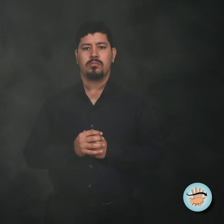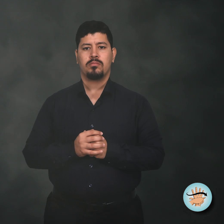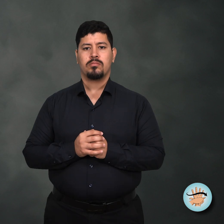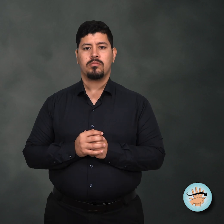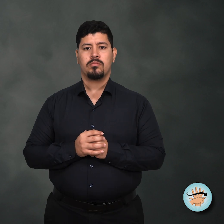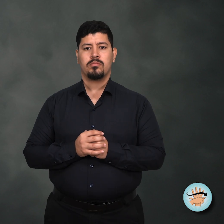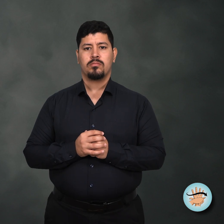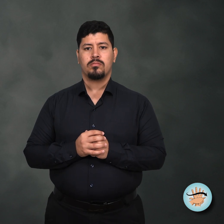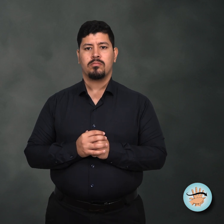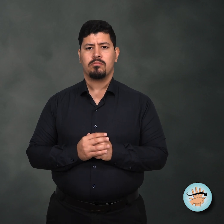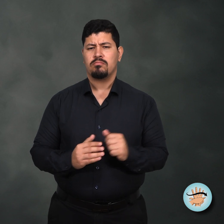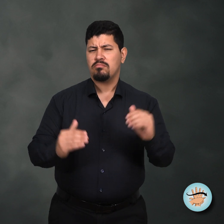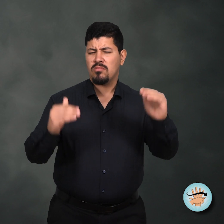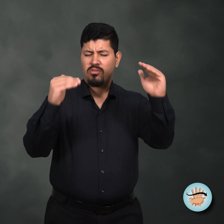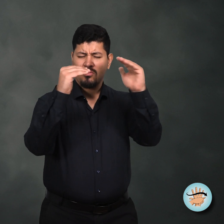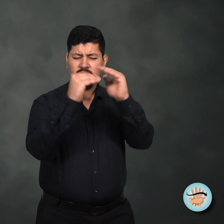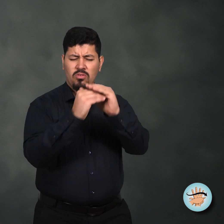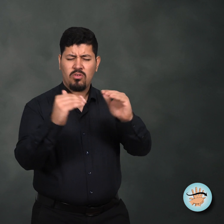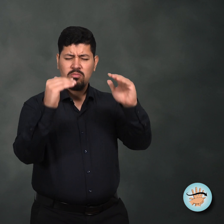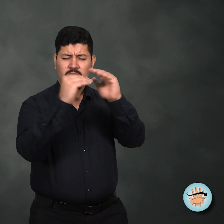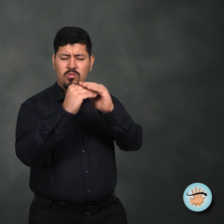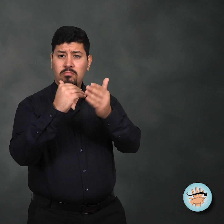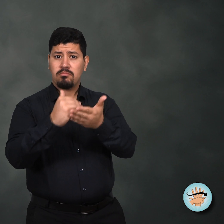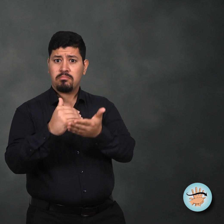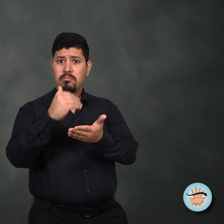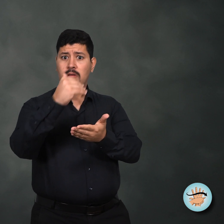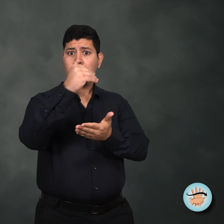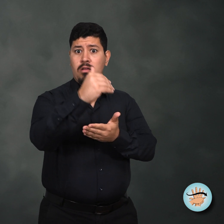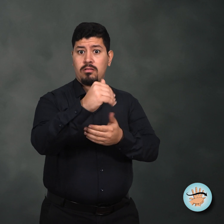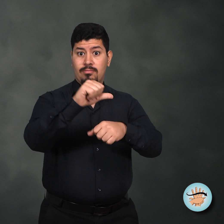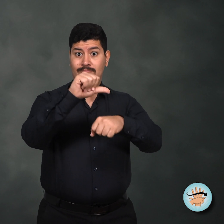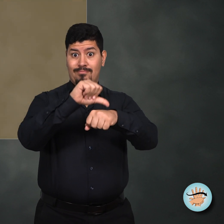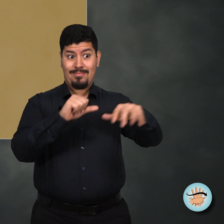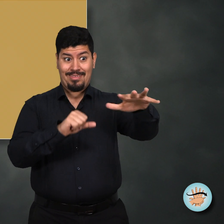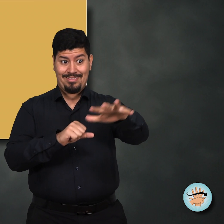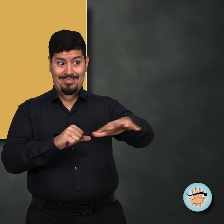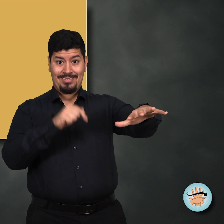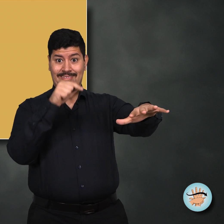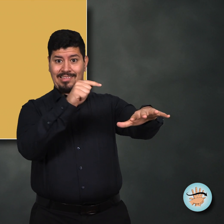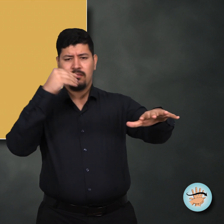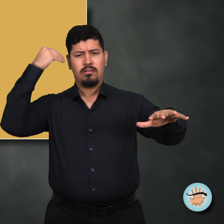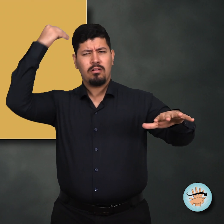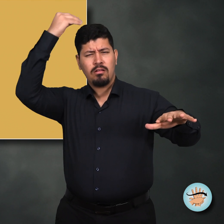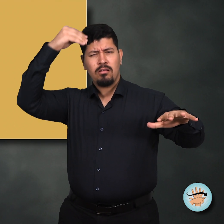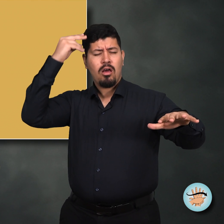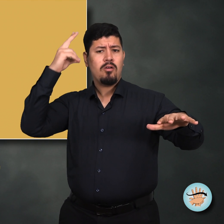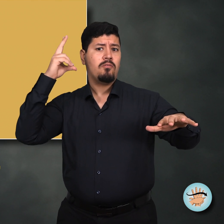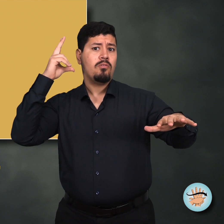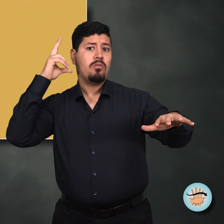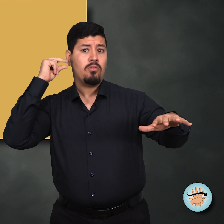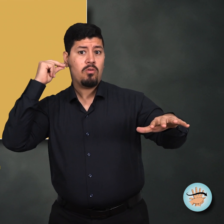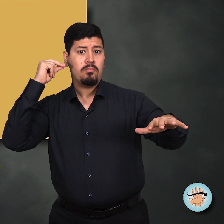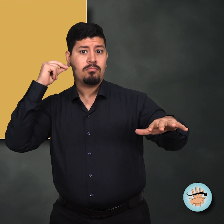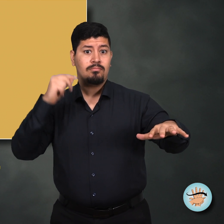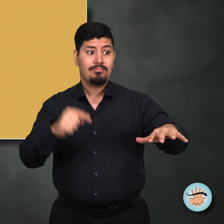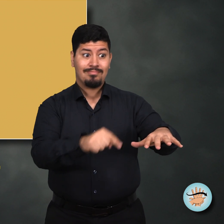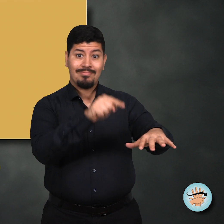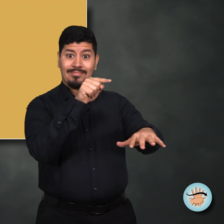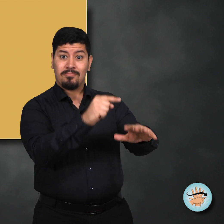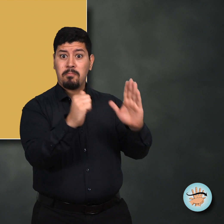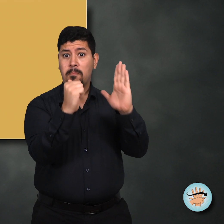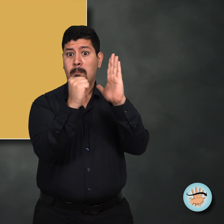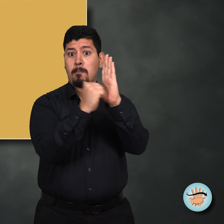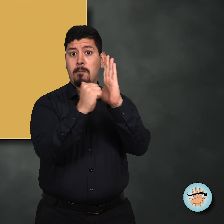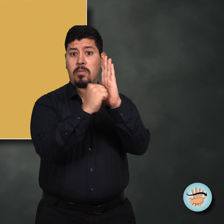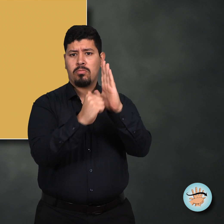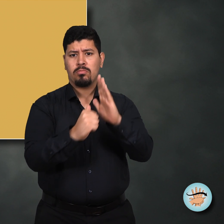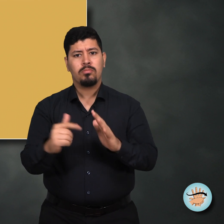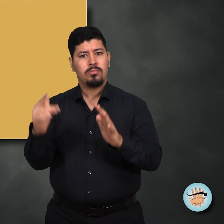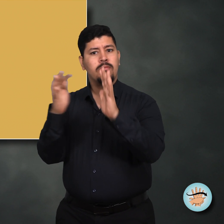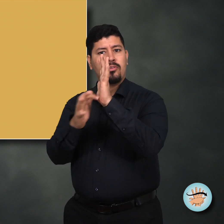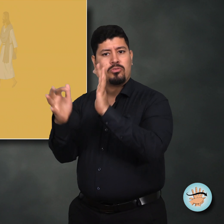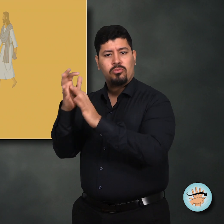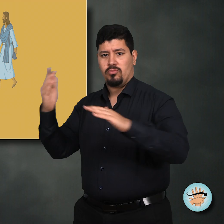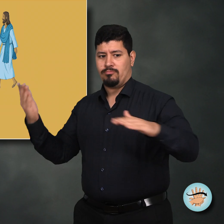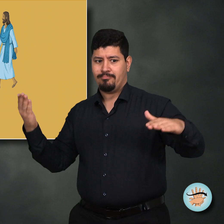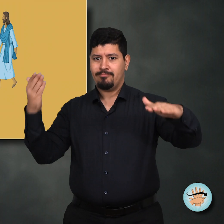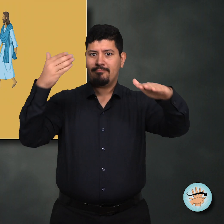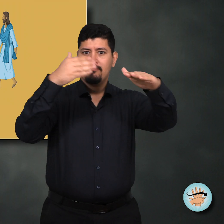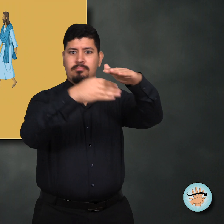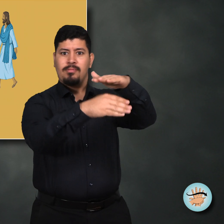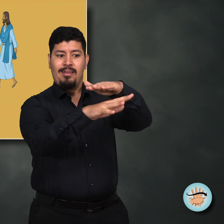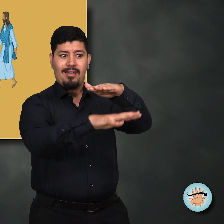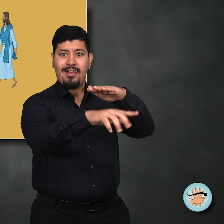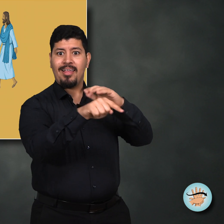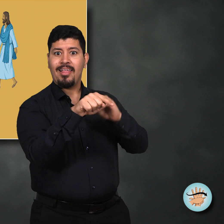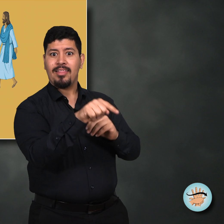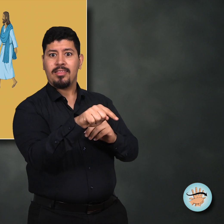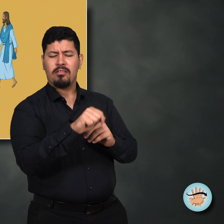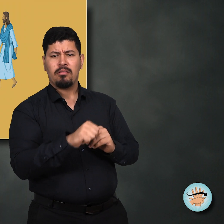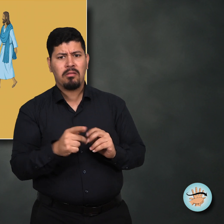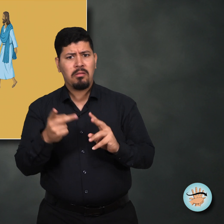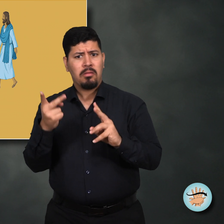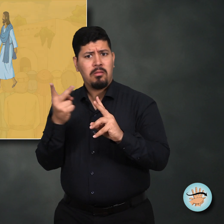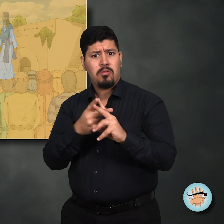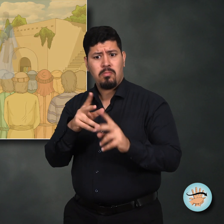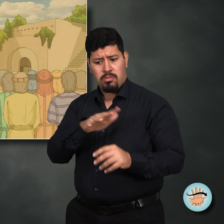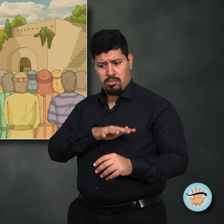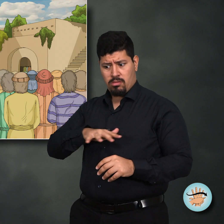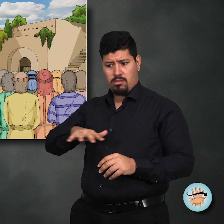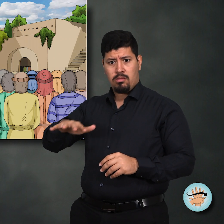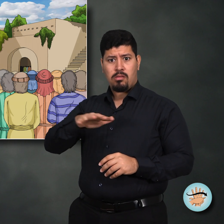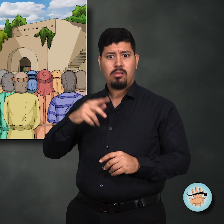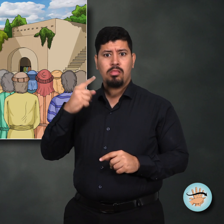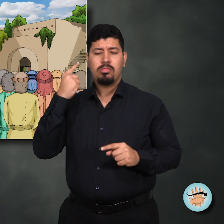A few days later Jesus went back to Capernaum.